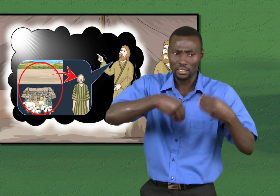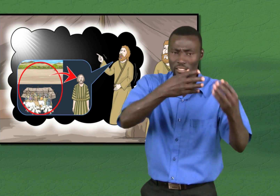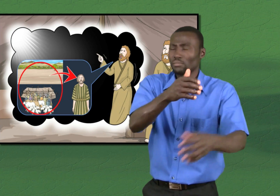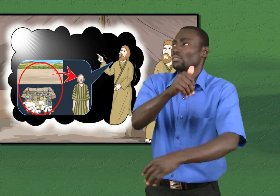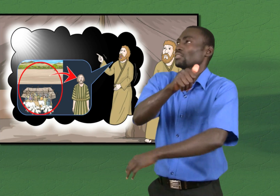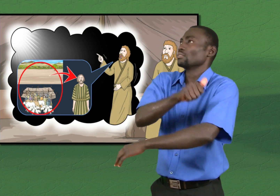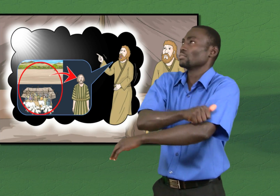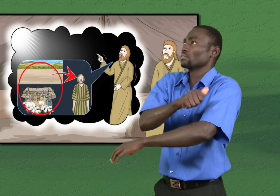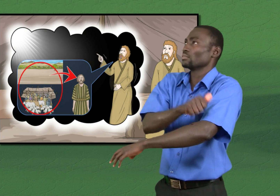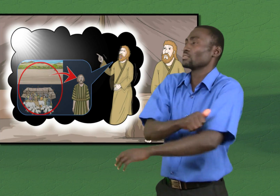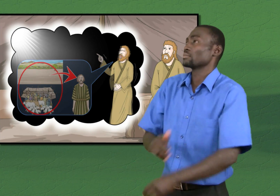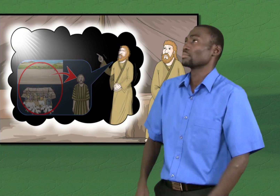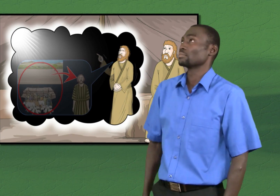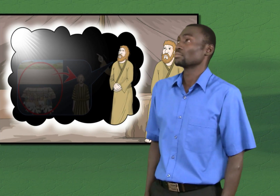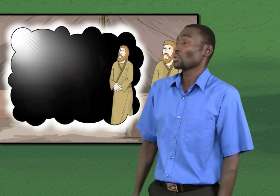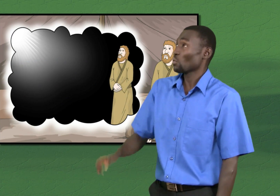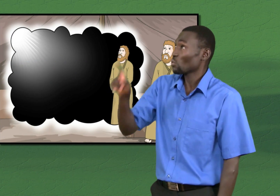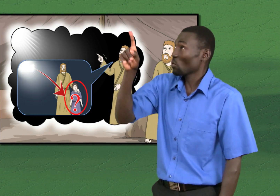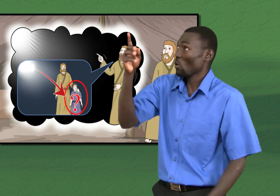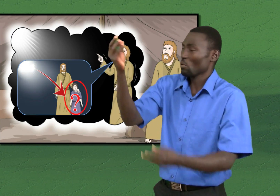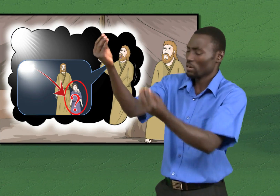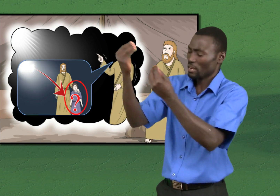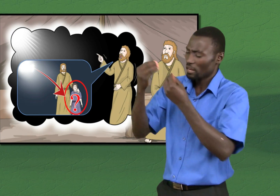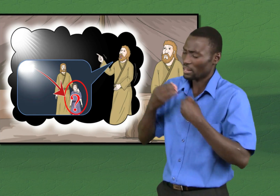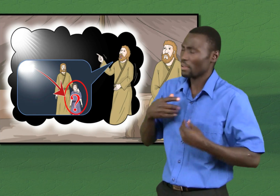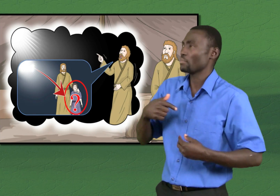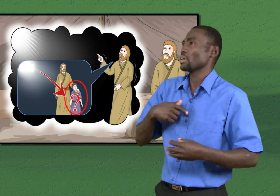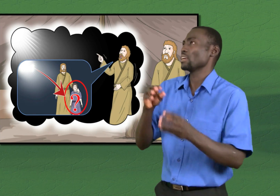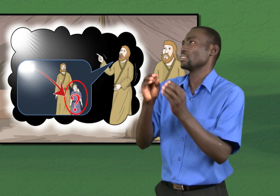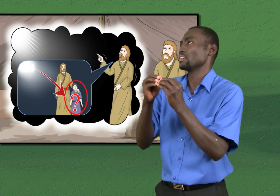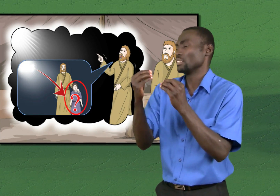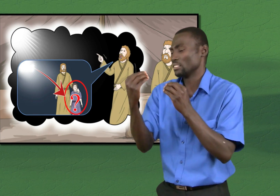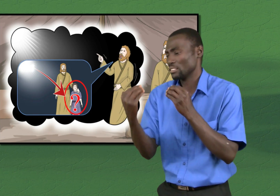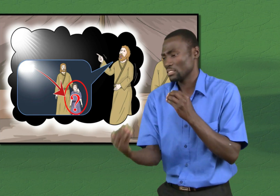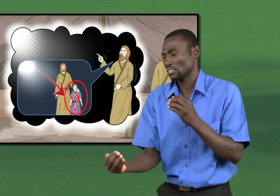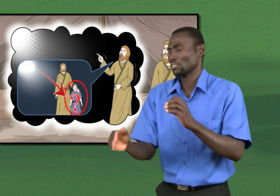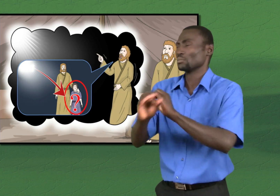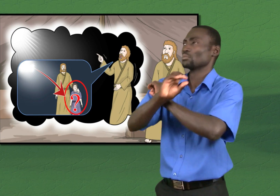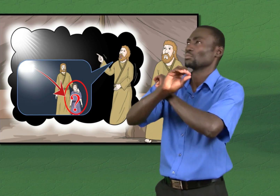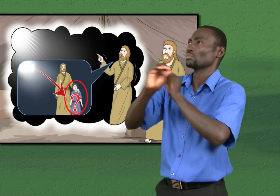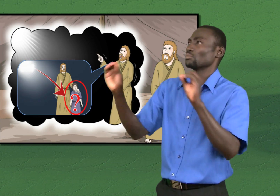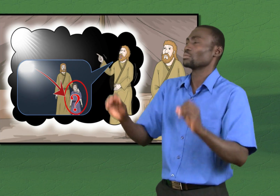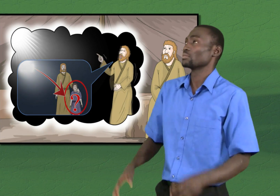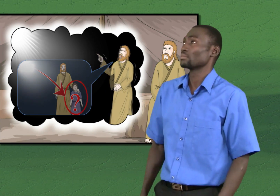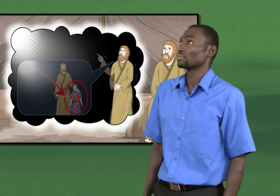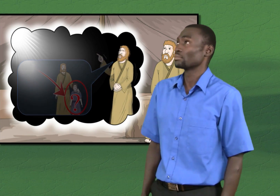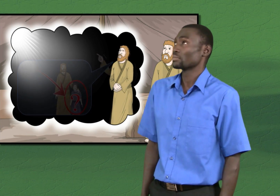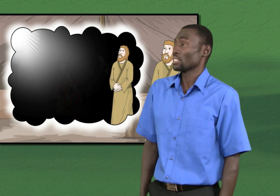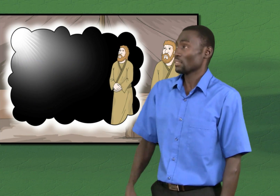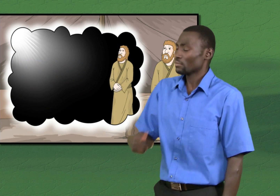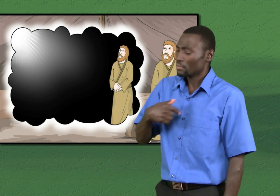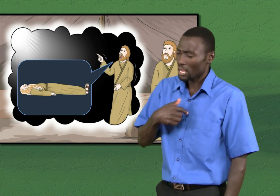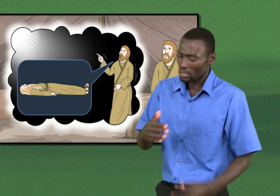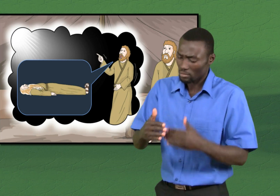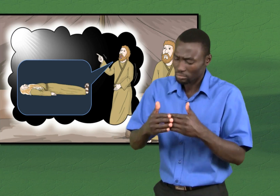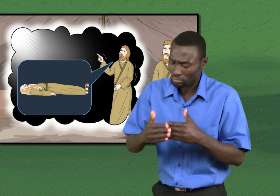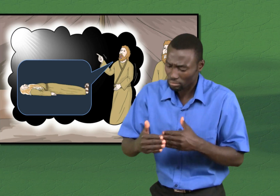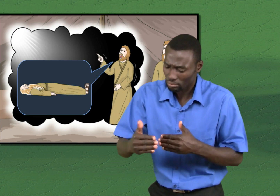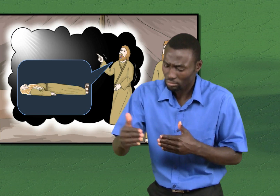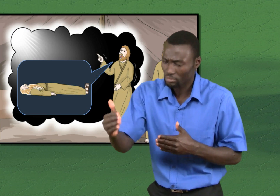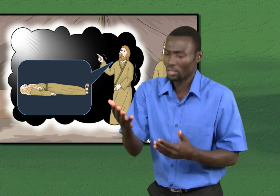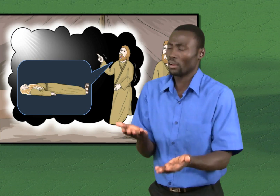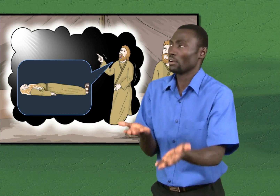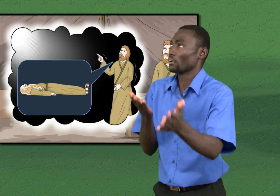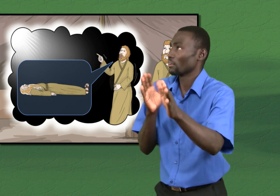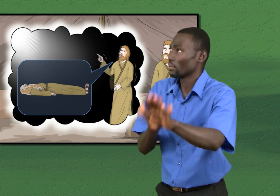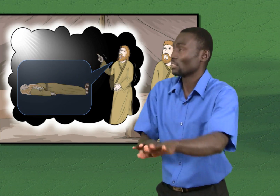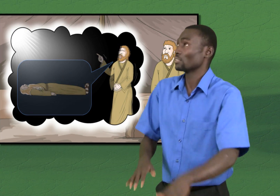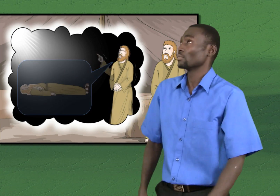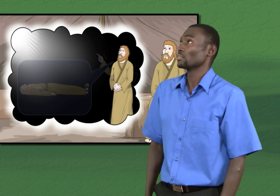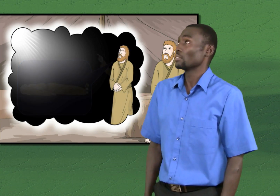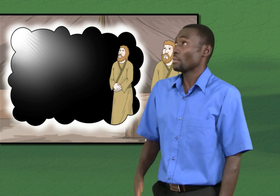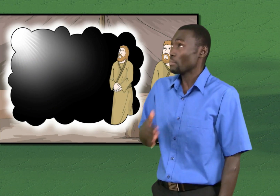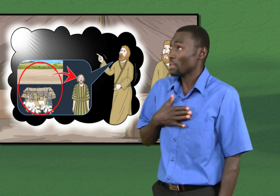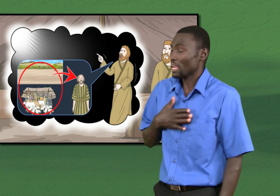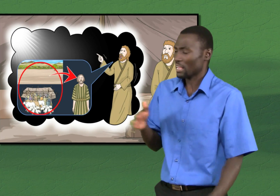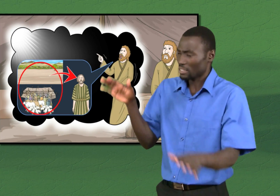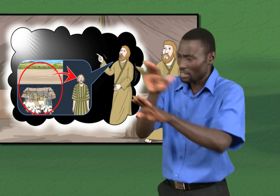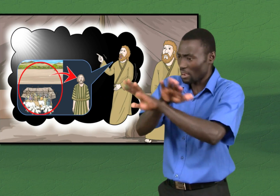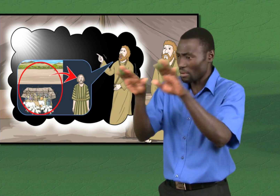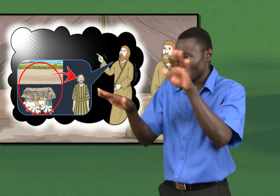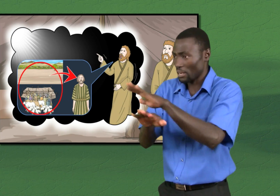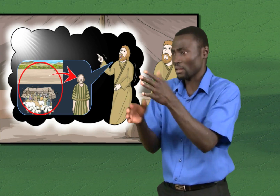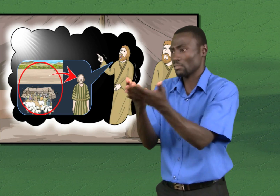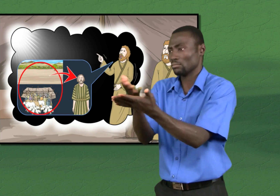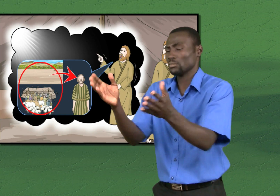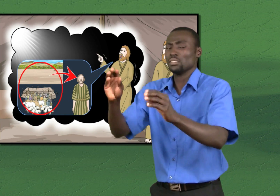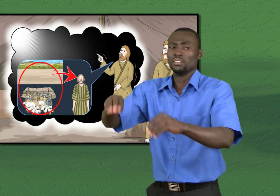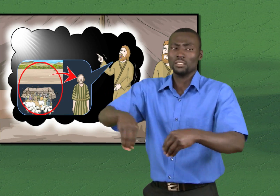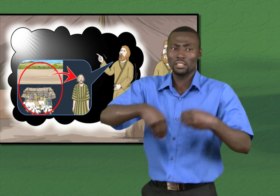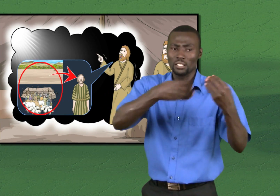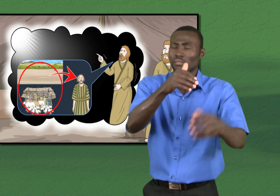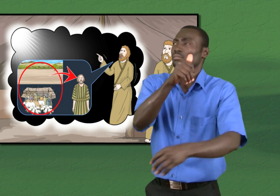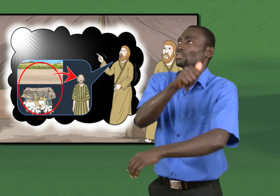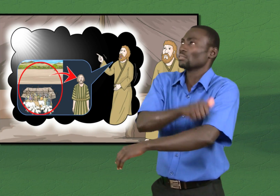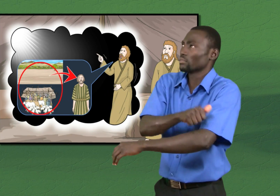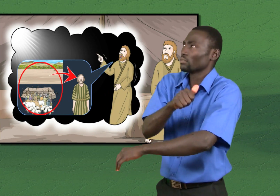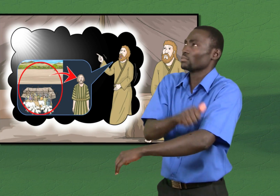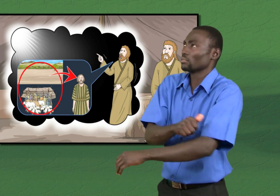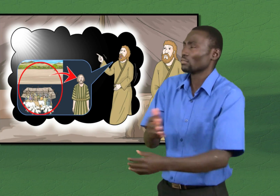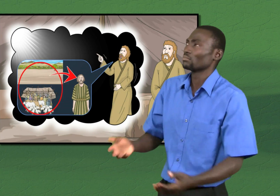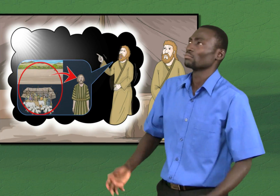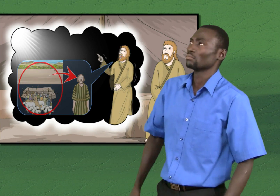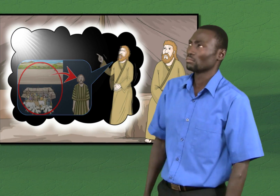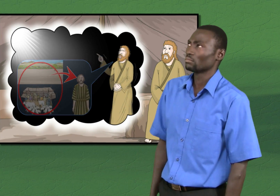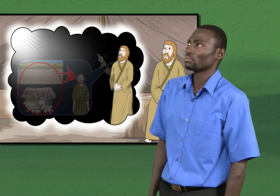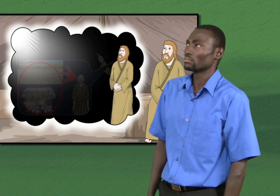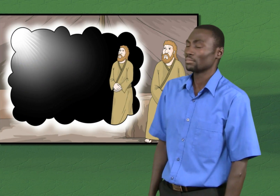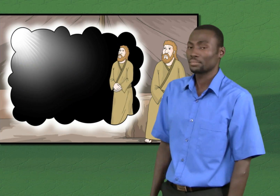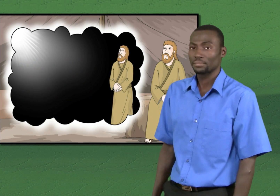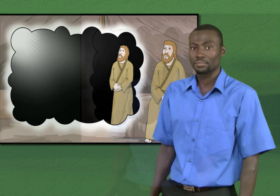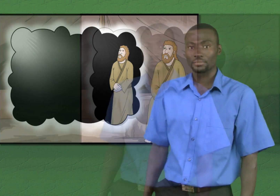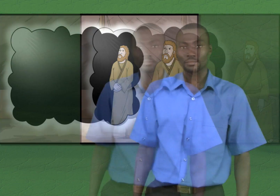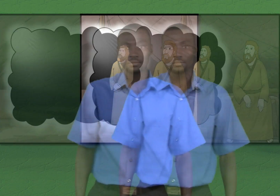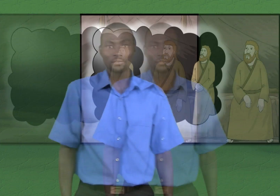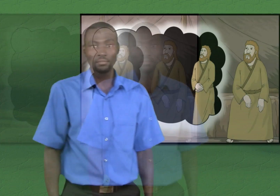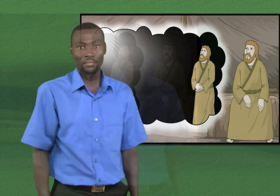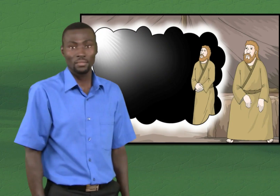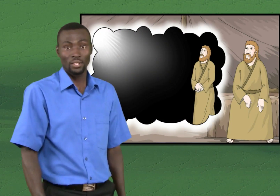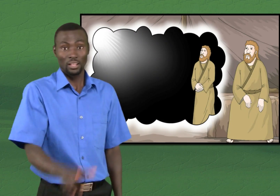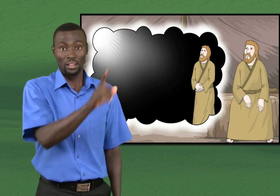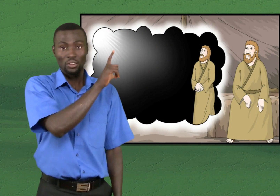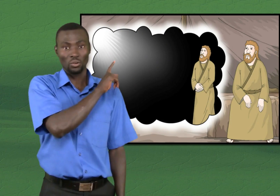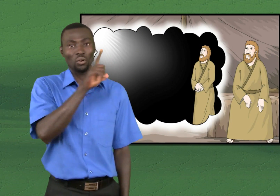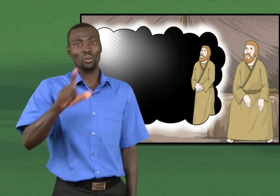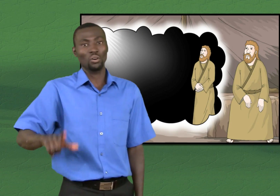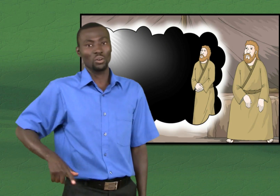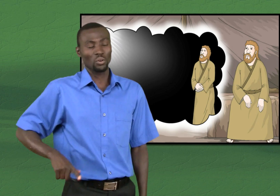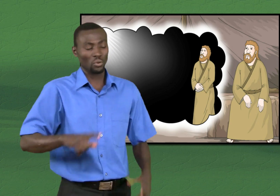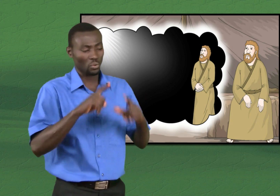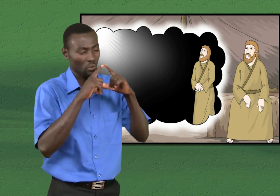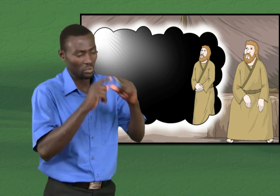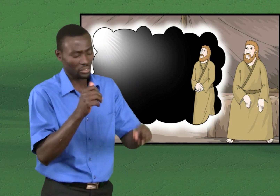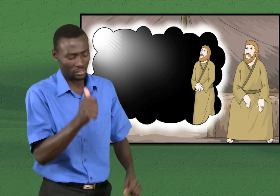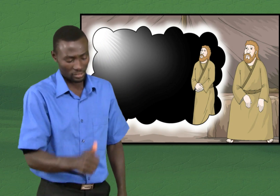Abram continued, “Behold, You have given me no offspring, so a servant in my household will be my heir.”